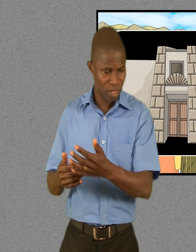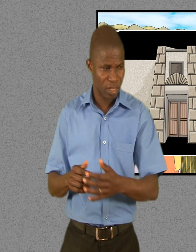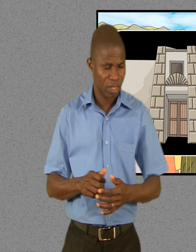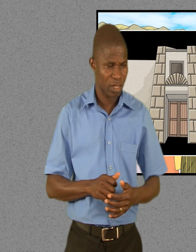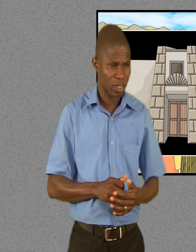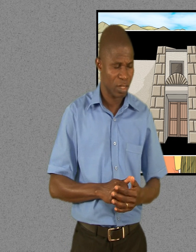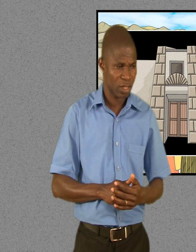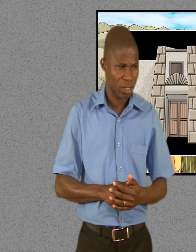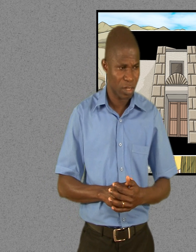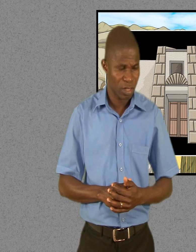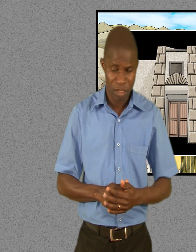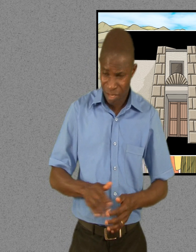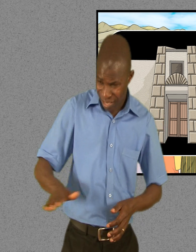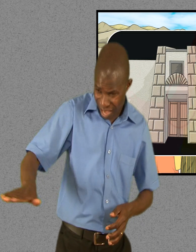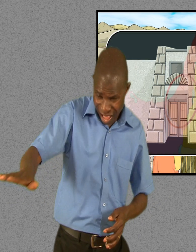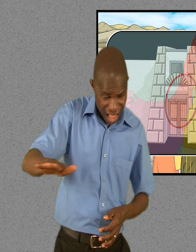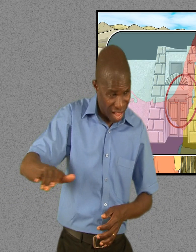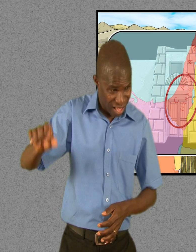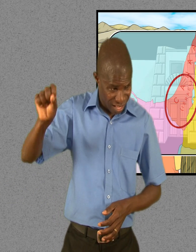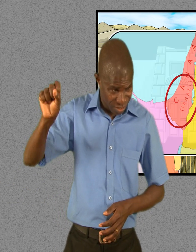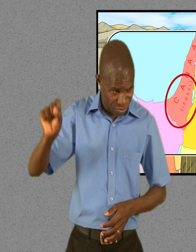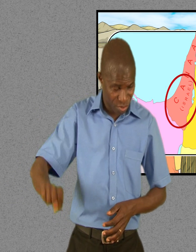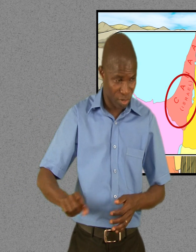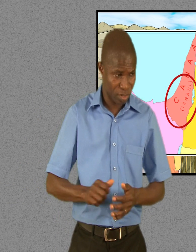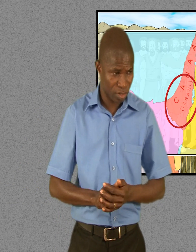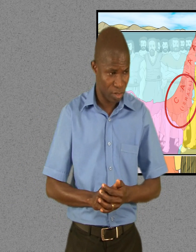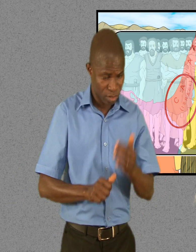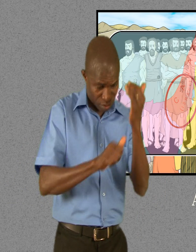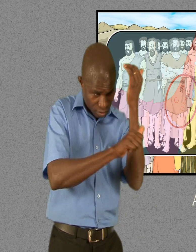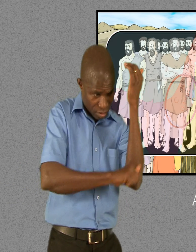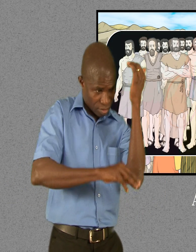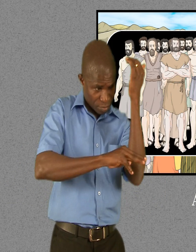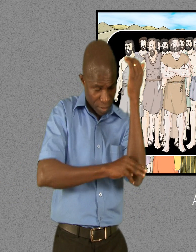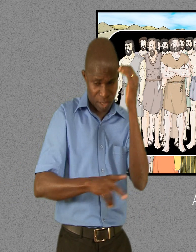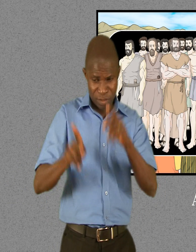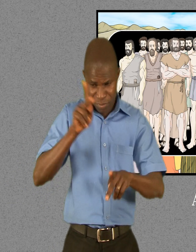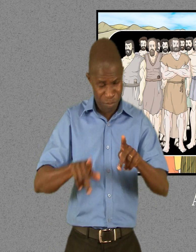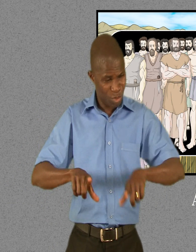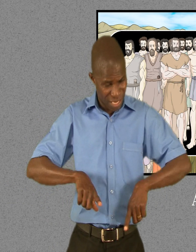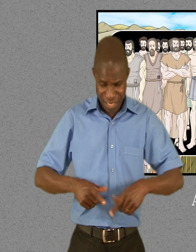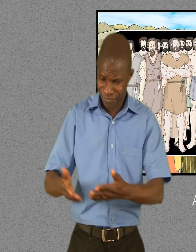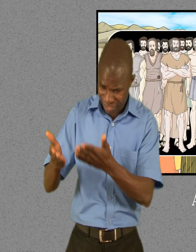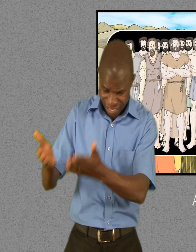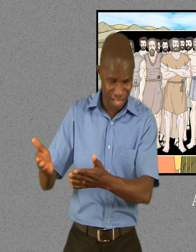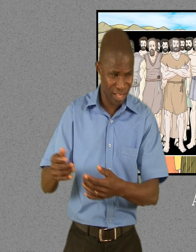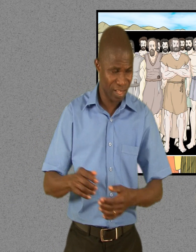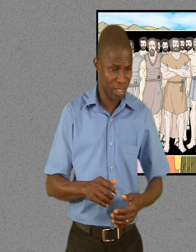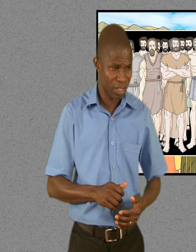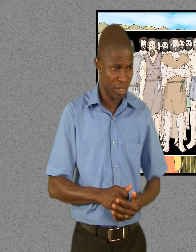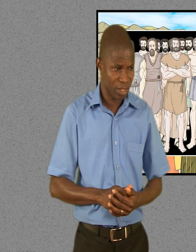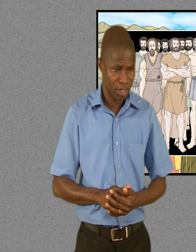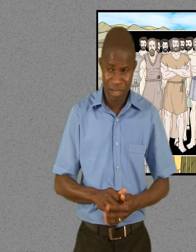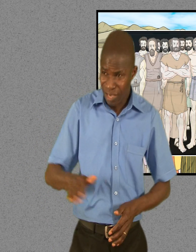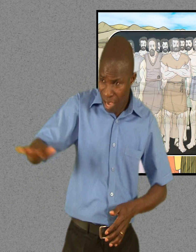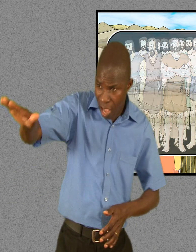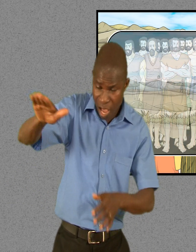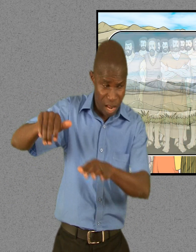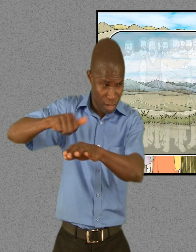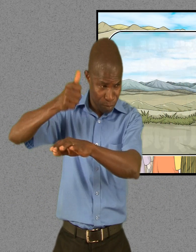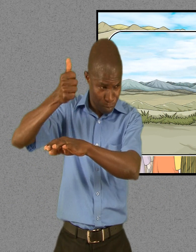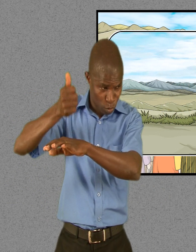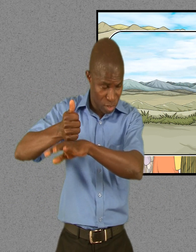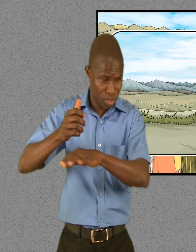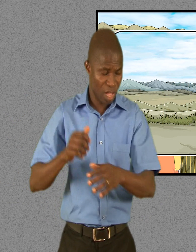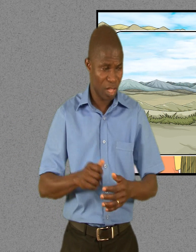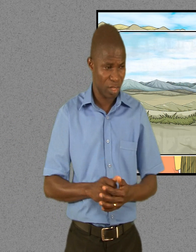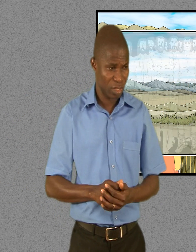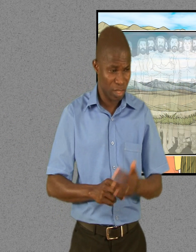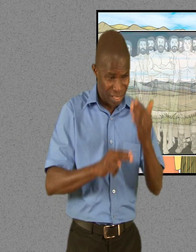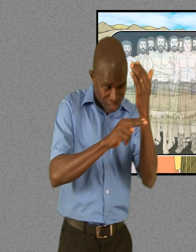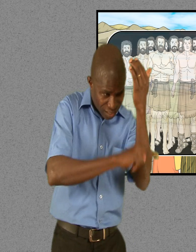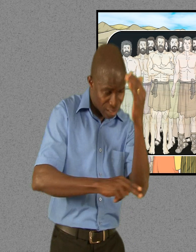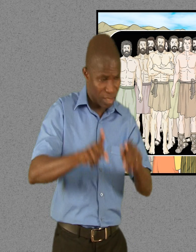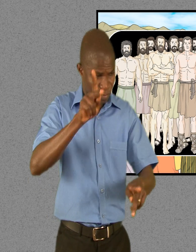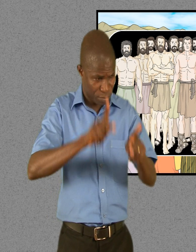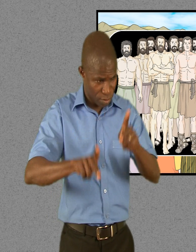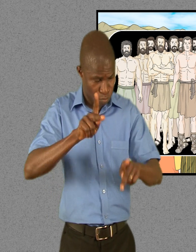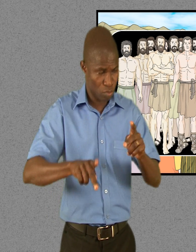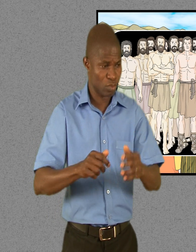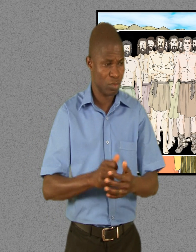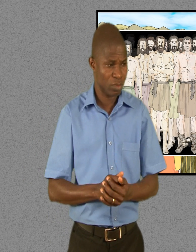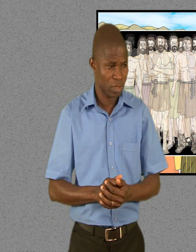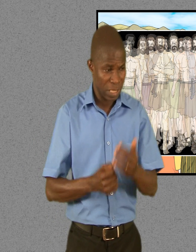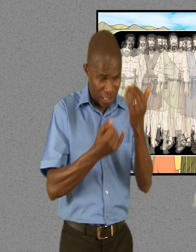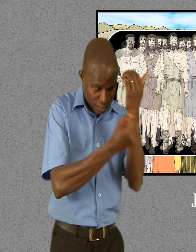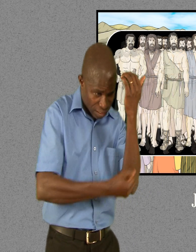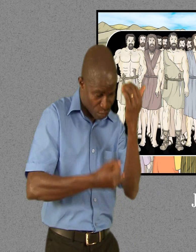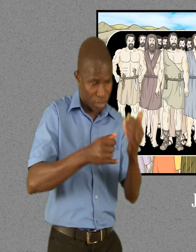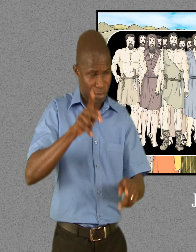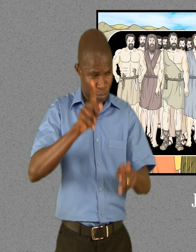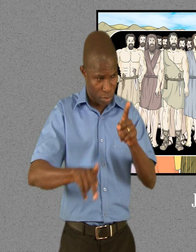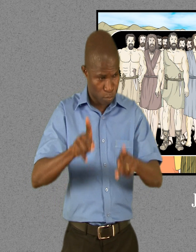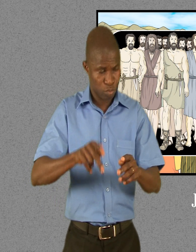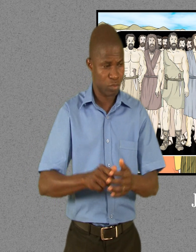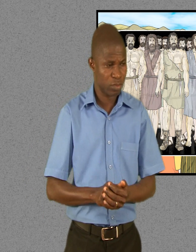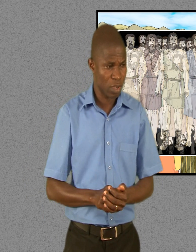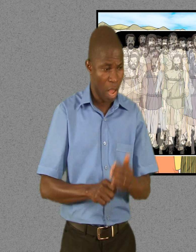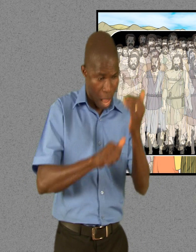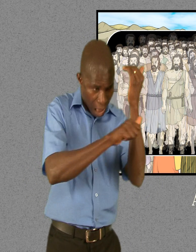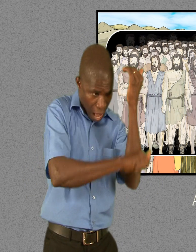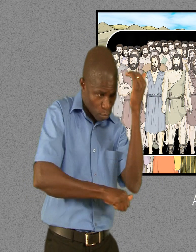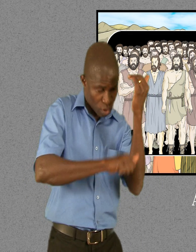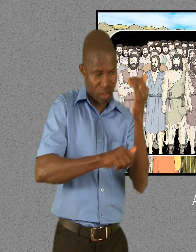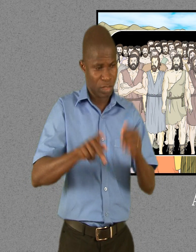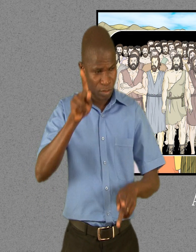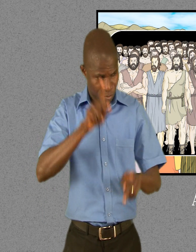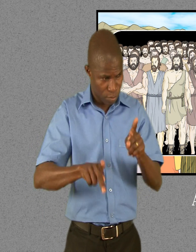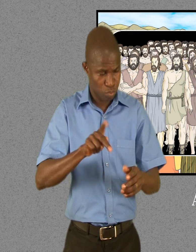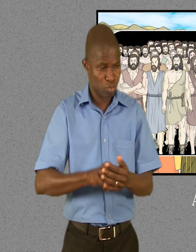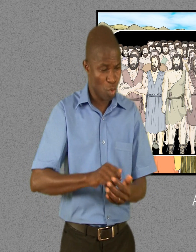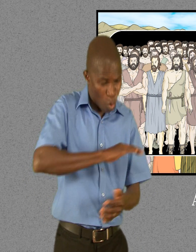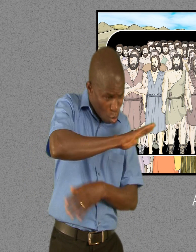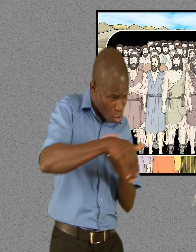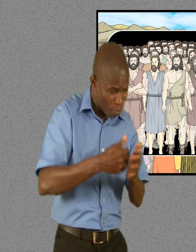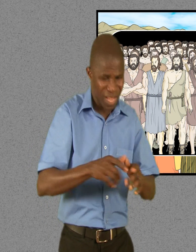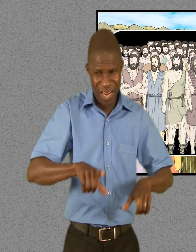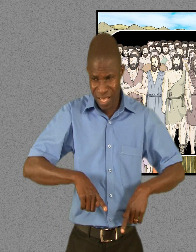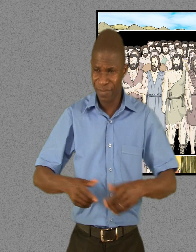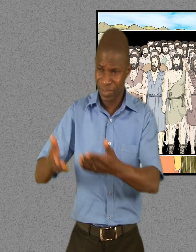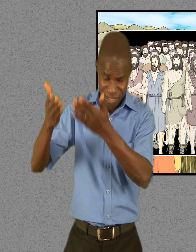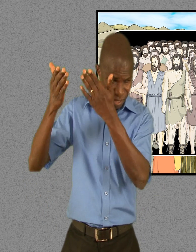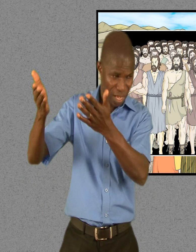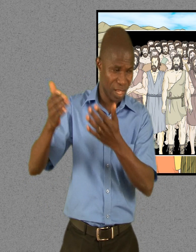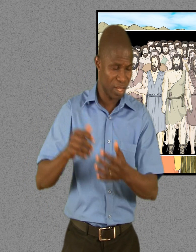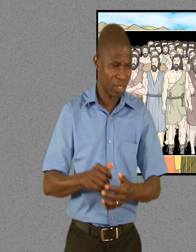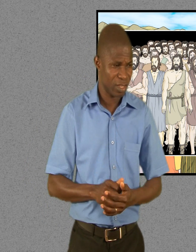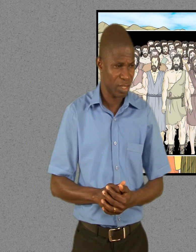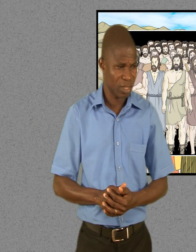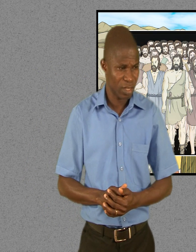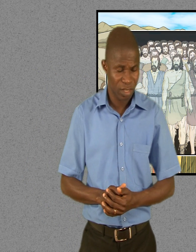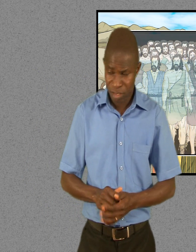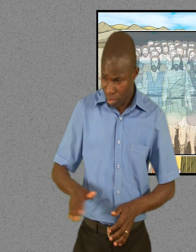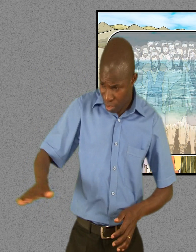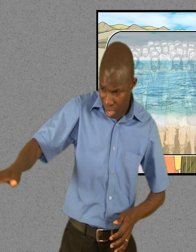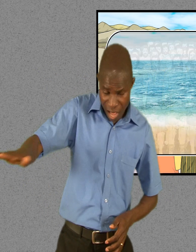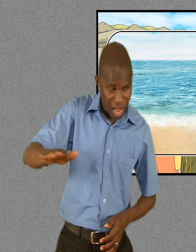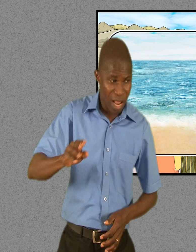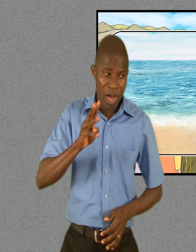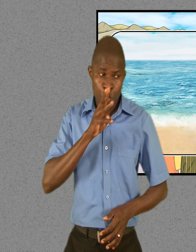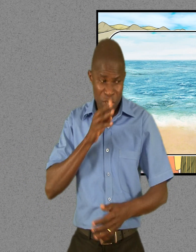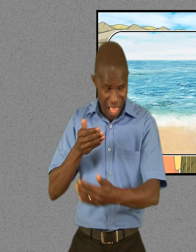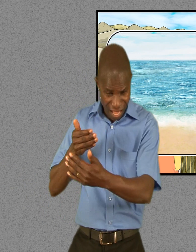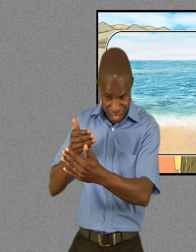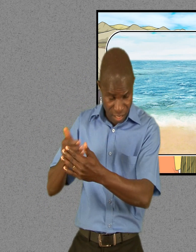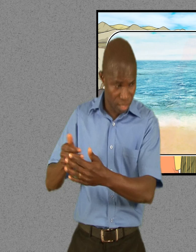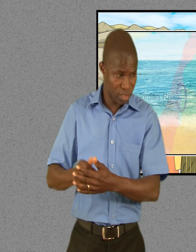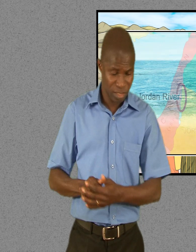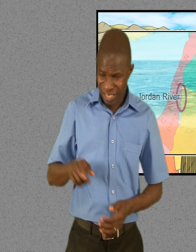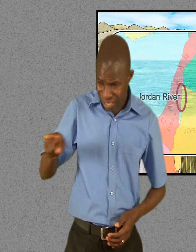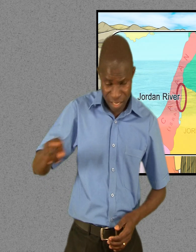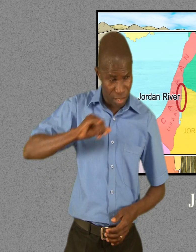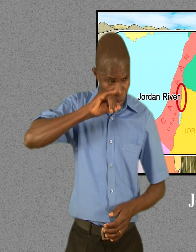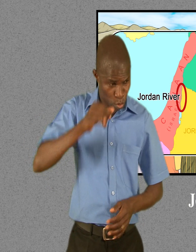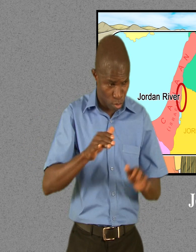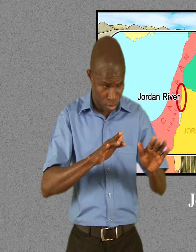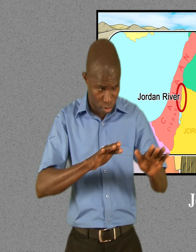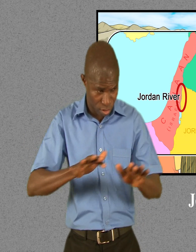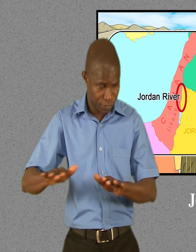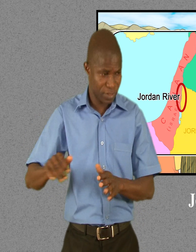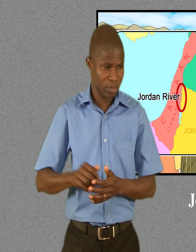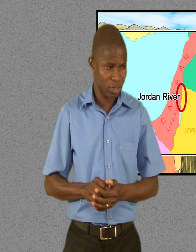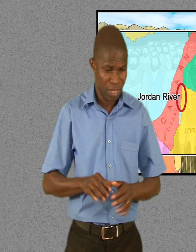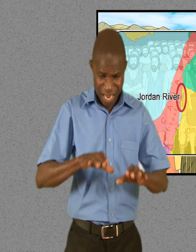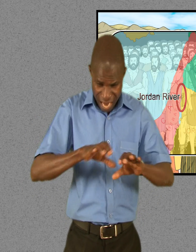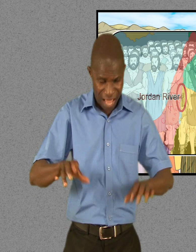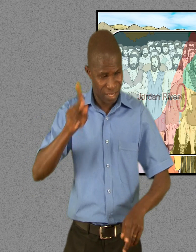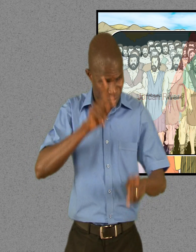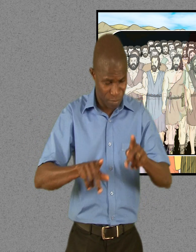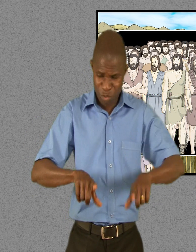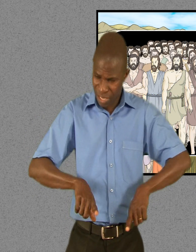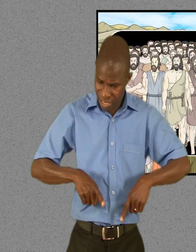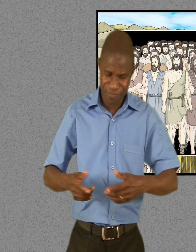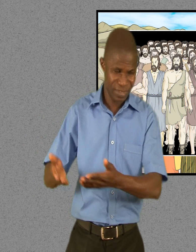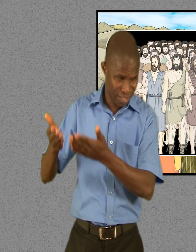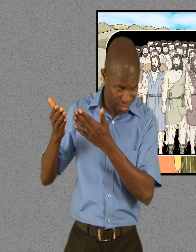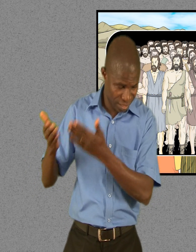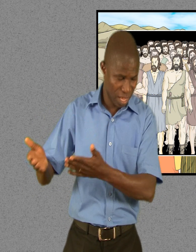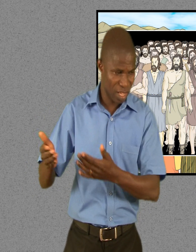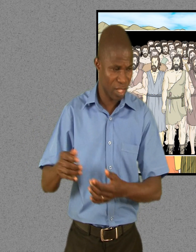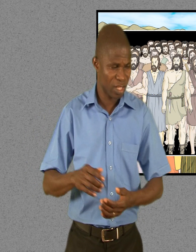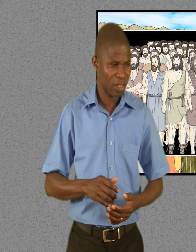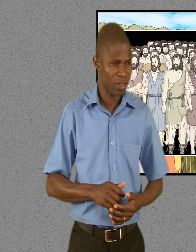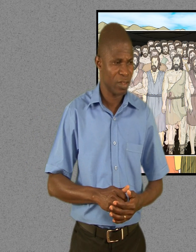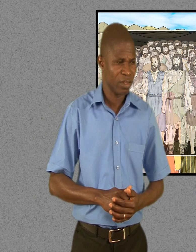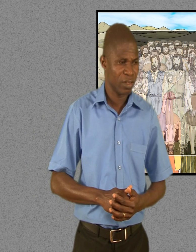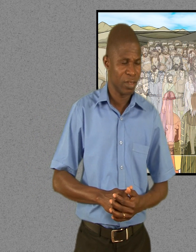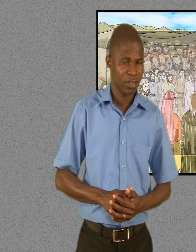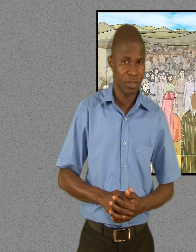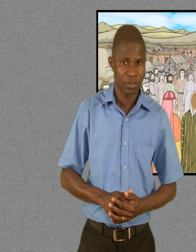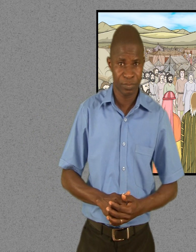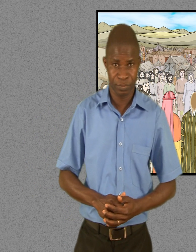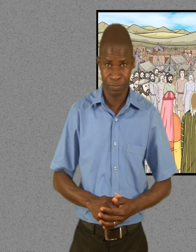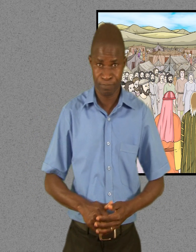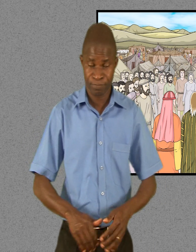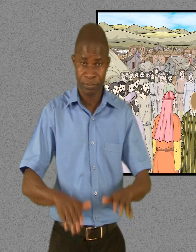The Amalekites live in the land of the Negev; the Hittites, Jebusites, and Amorites live in the hill country; and the Canaanites live by the sea and along the Jordan.”